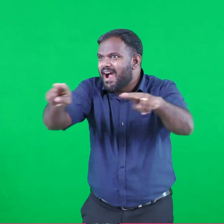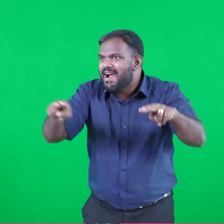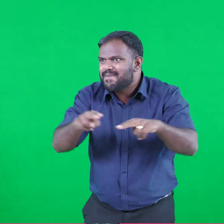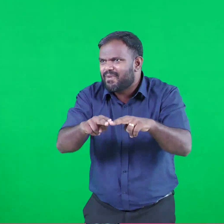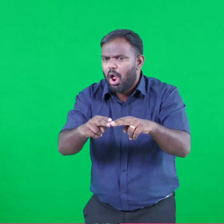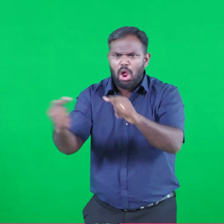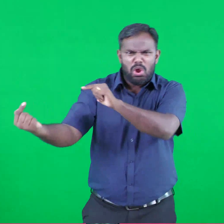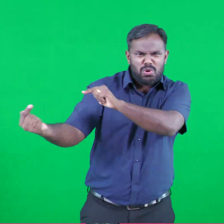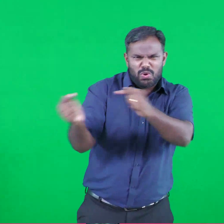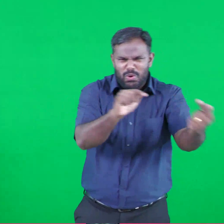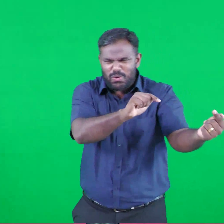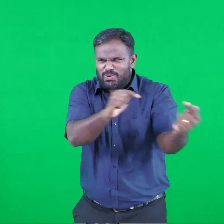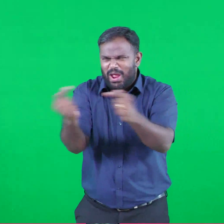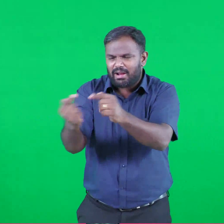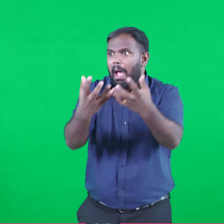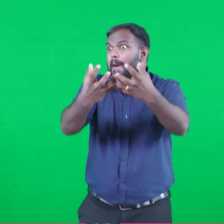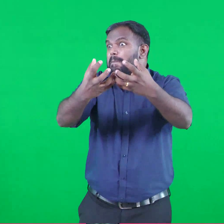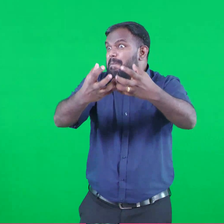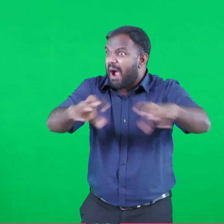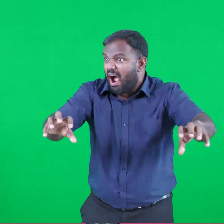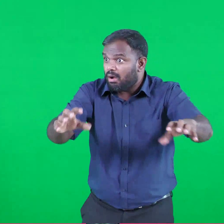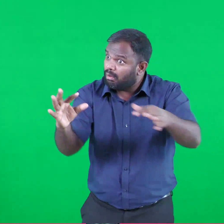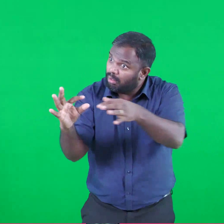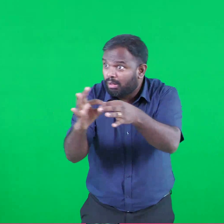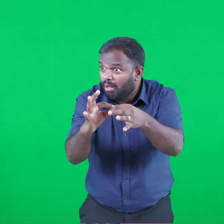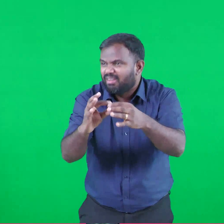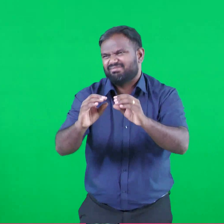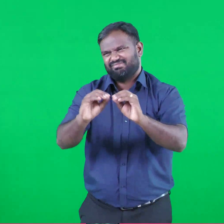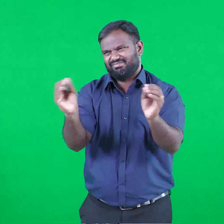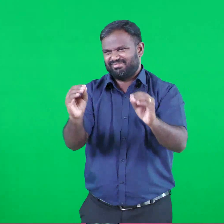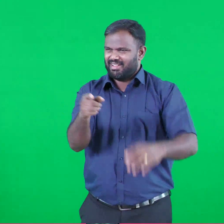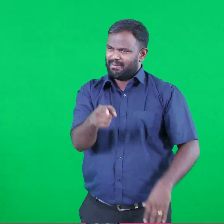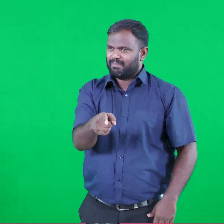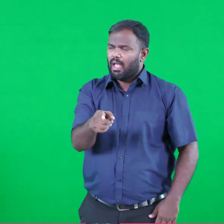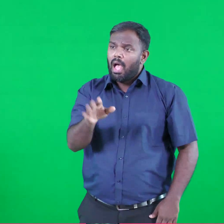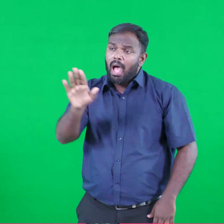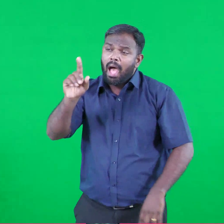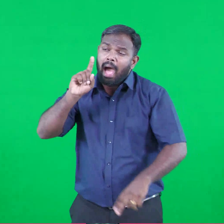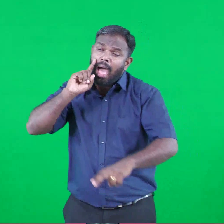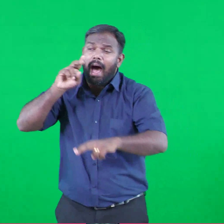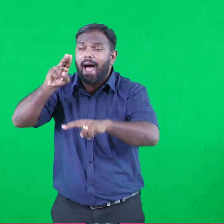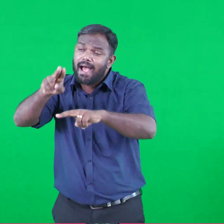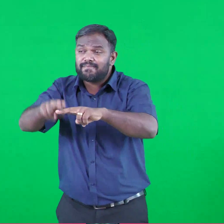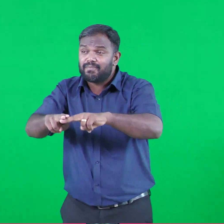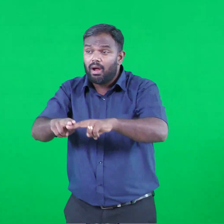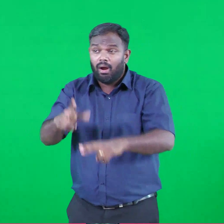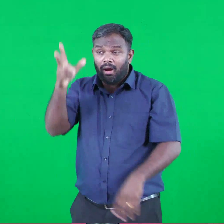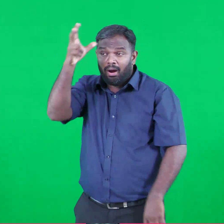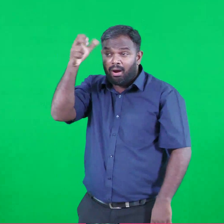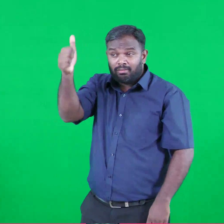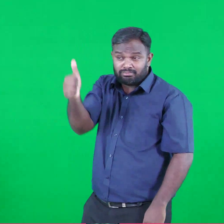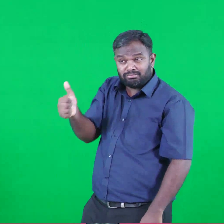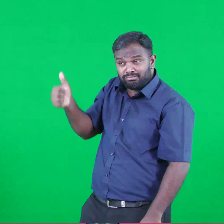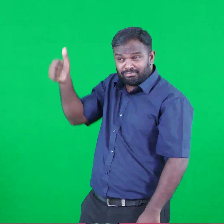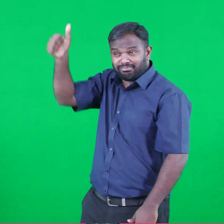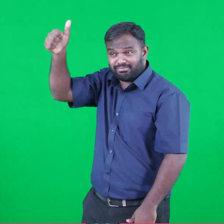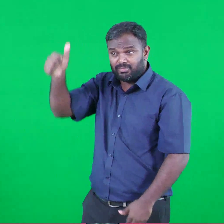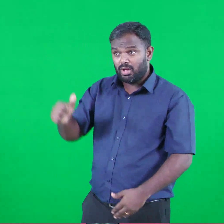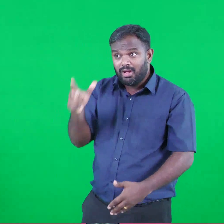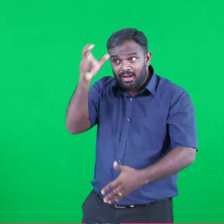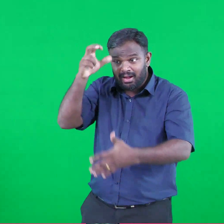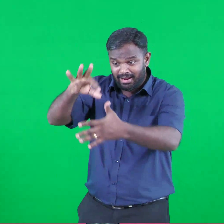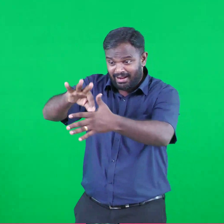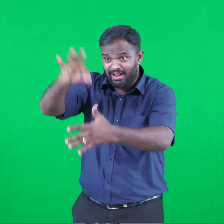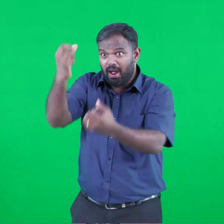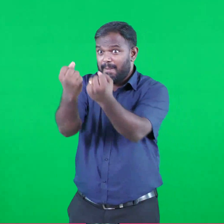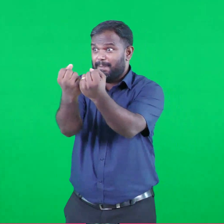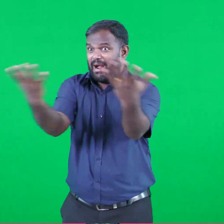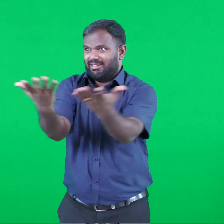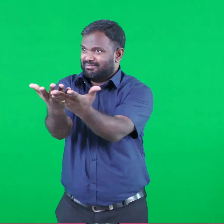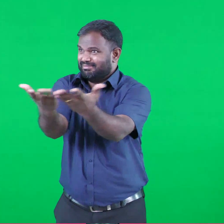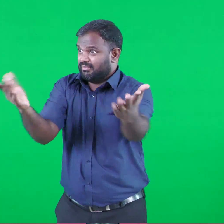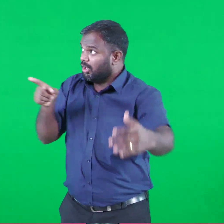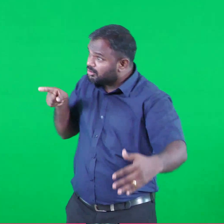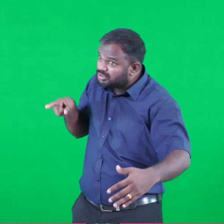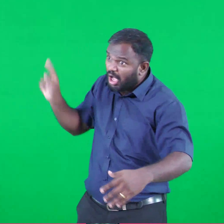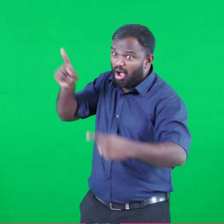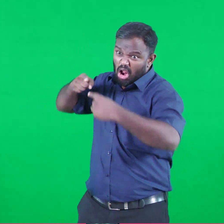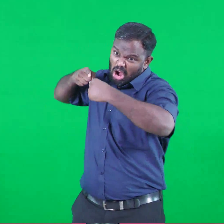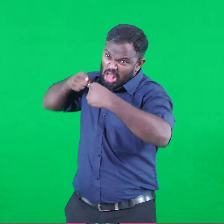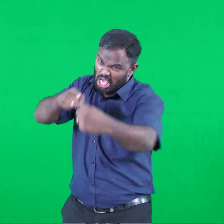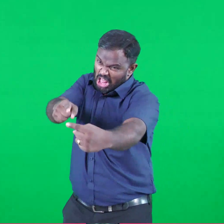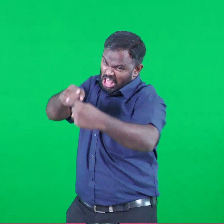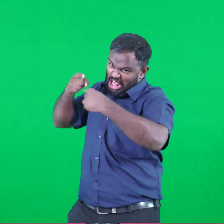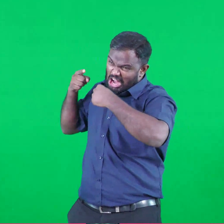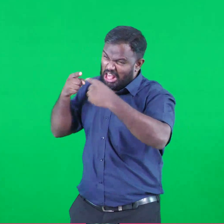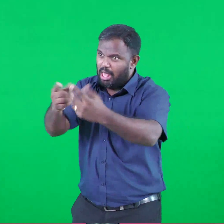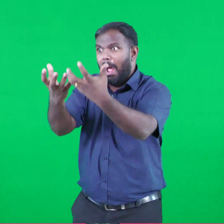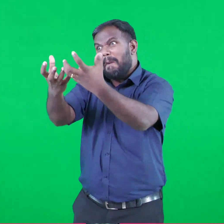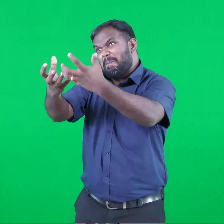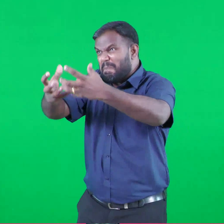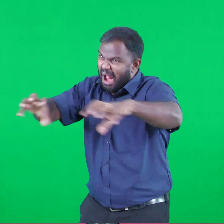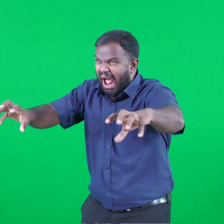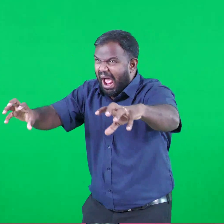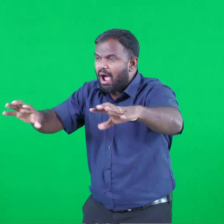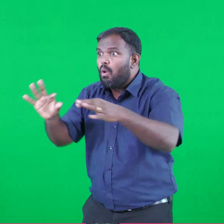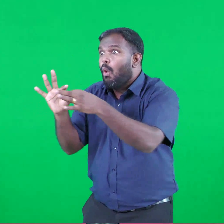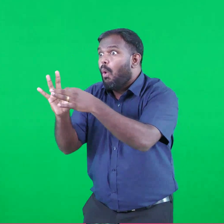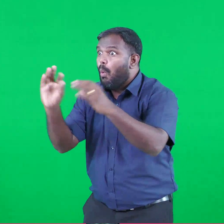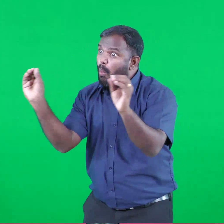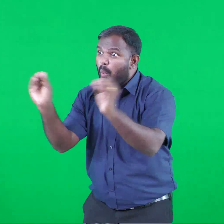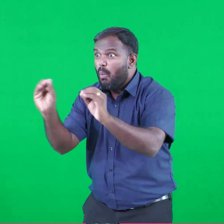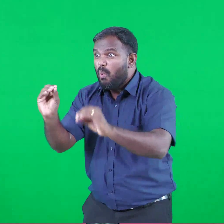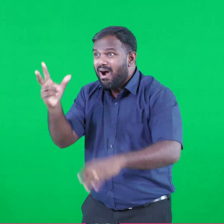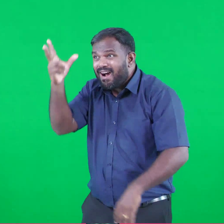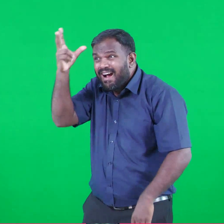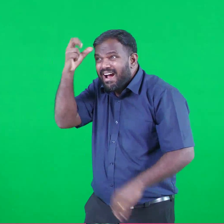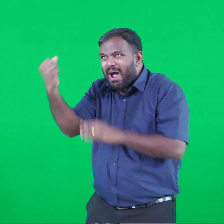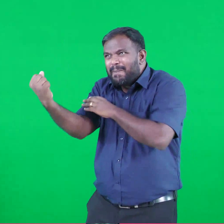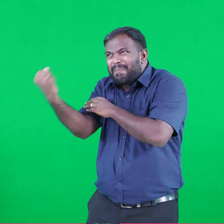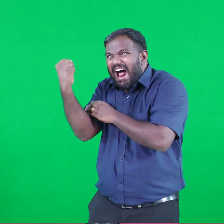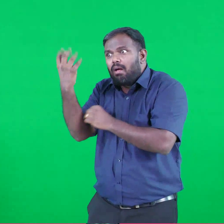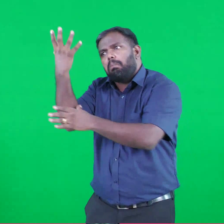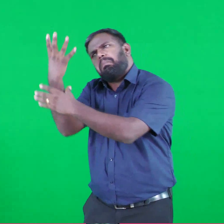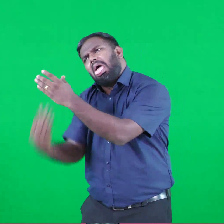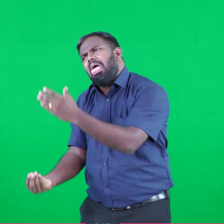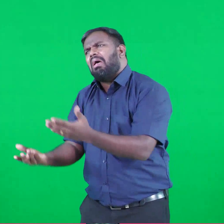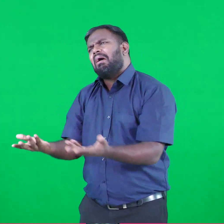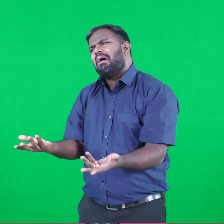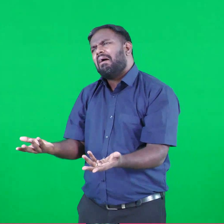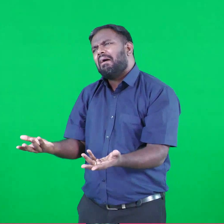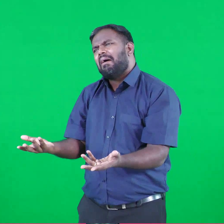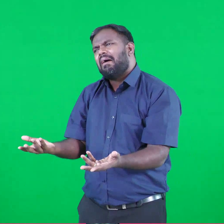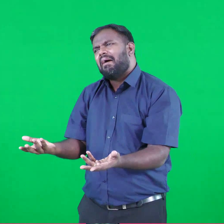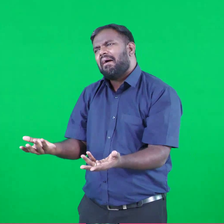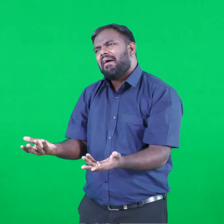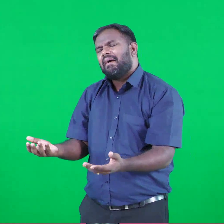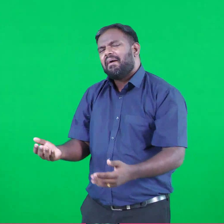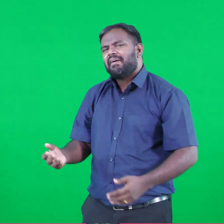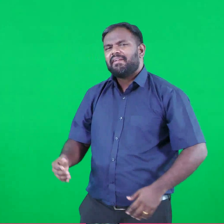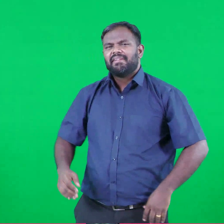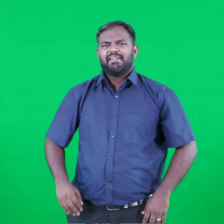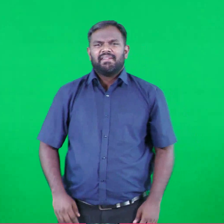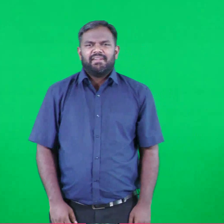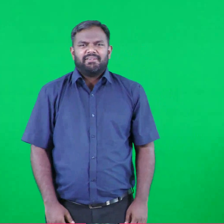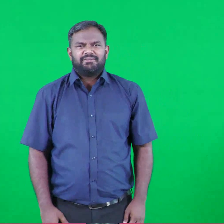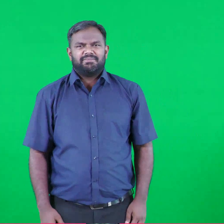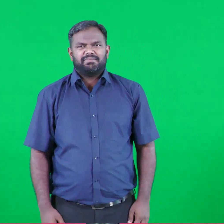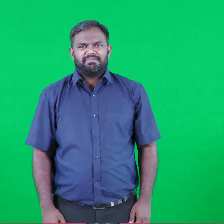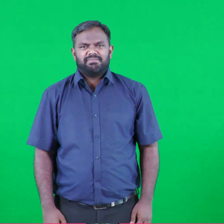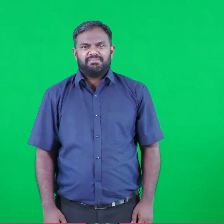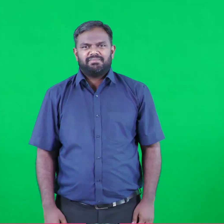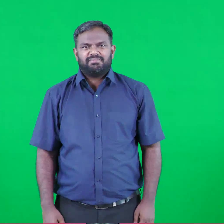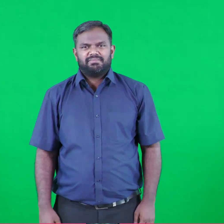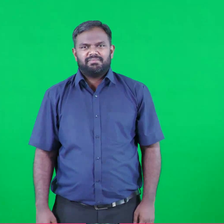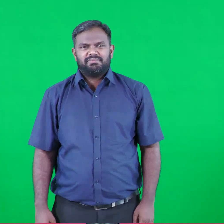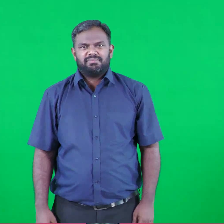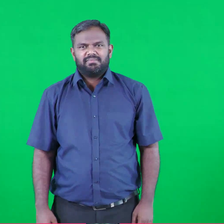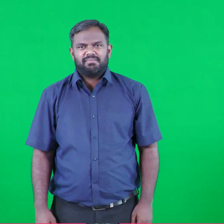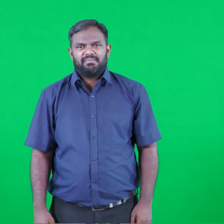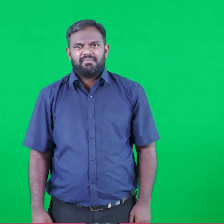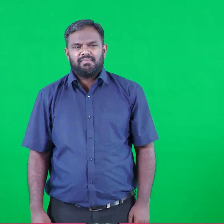And if Satan is divided and rises against himself, he cannot stand; his end has come.